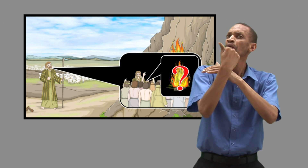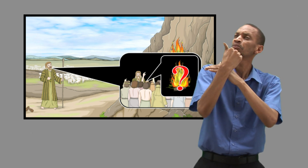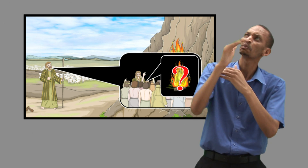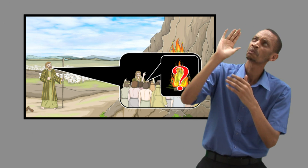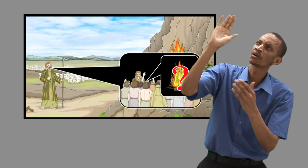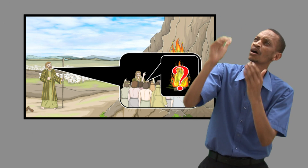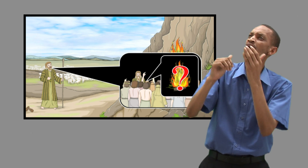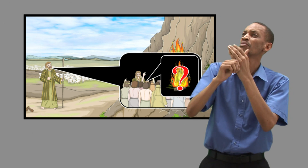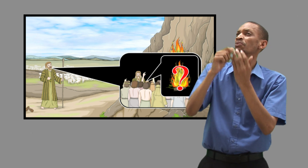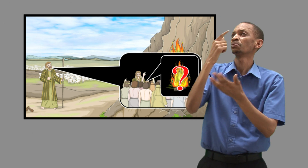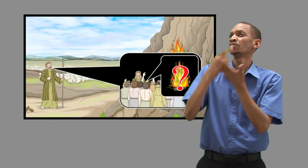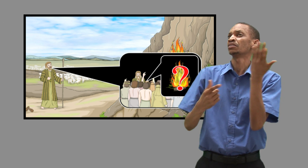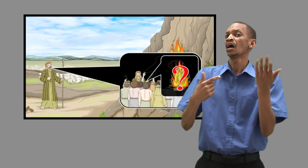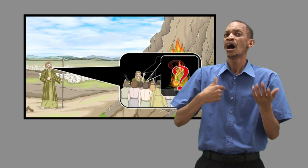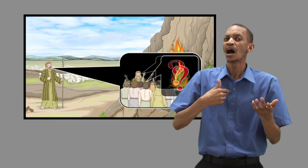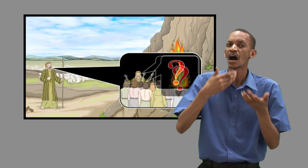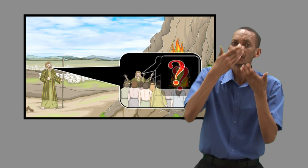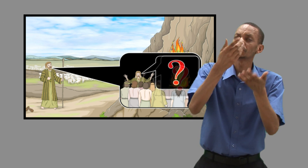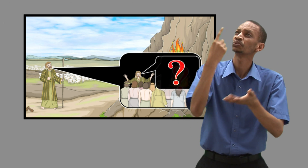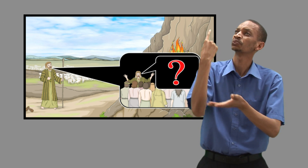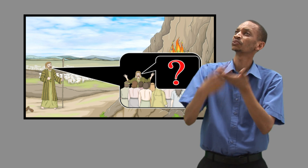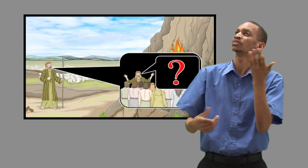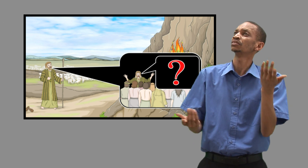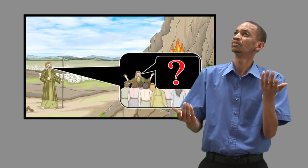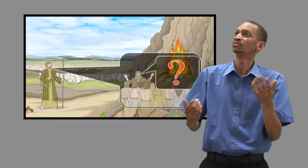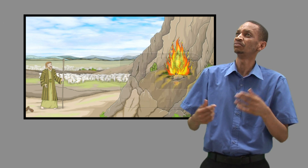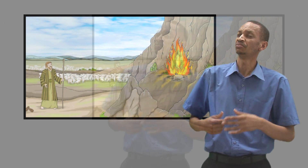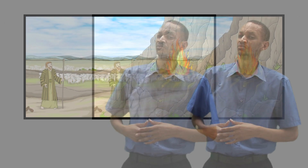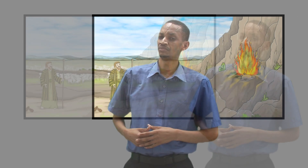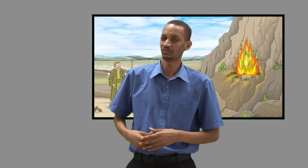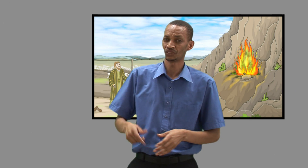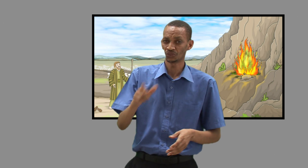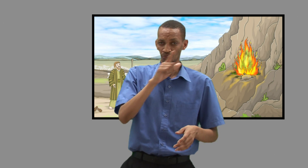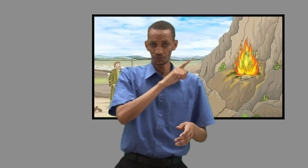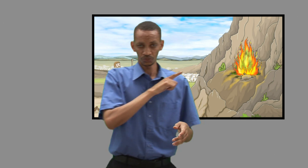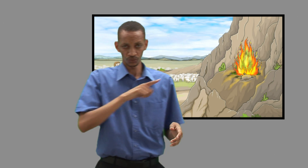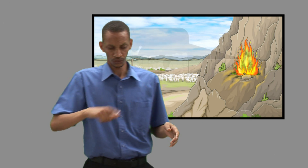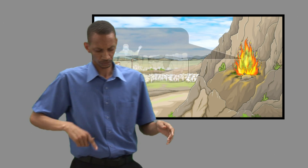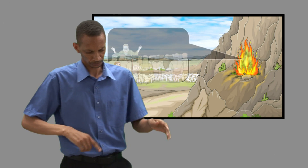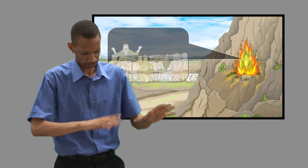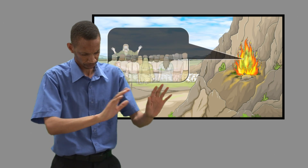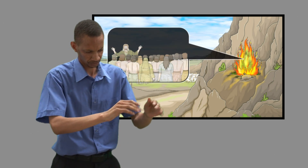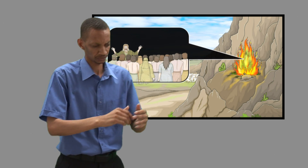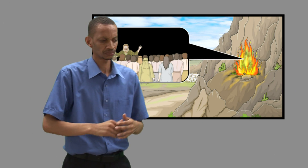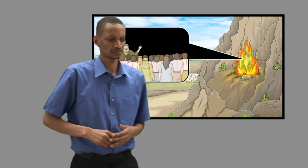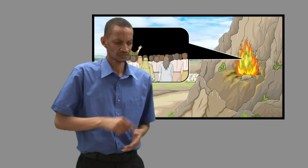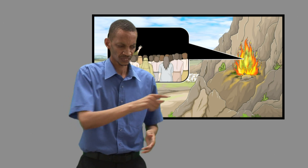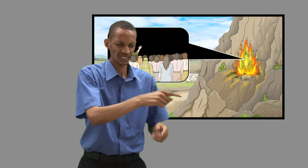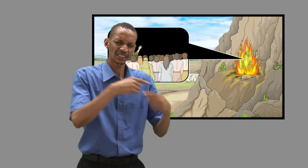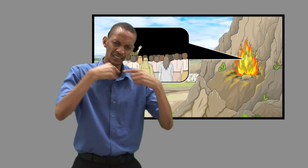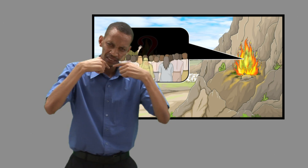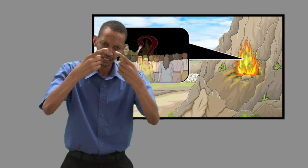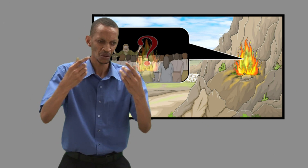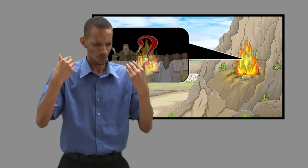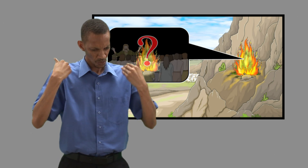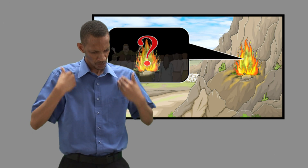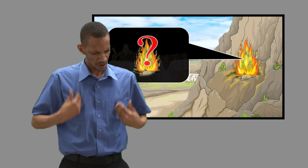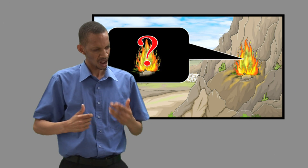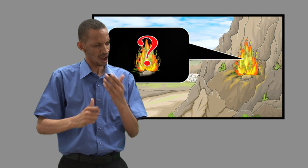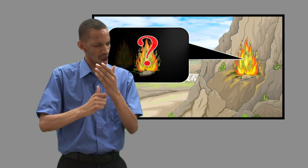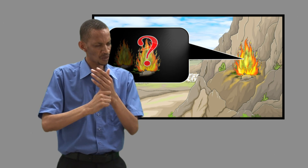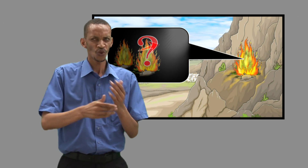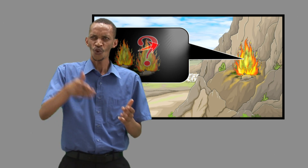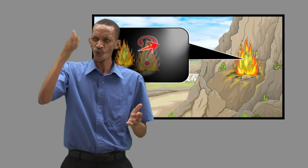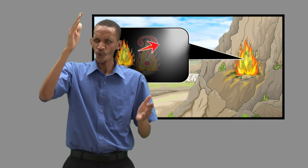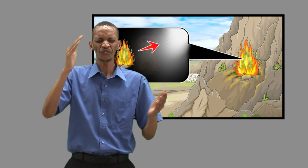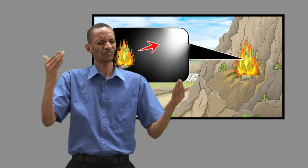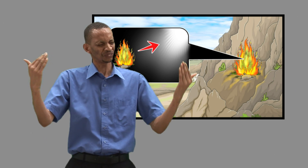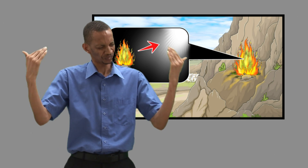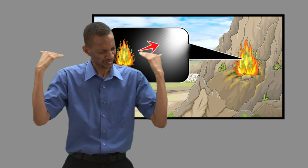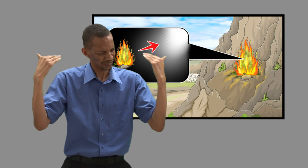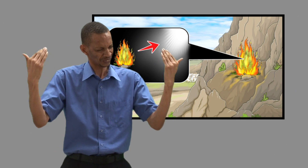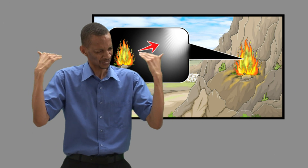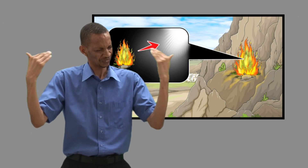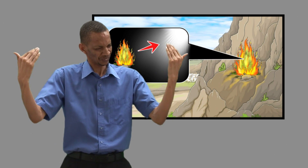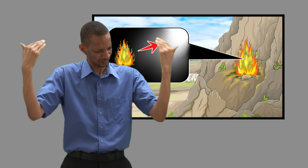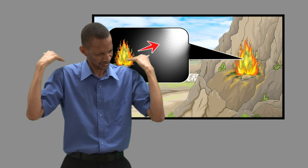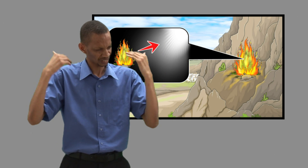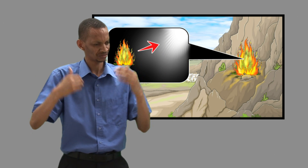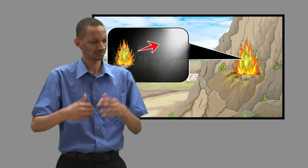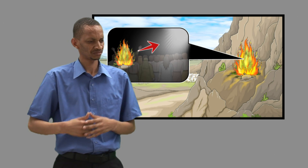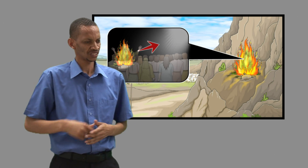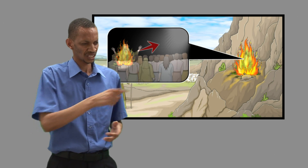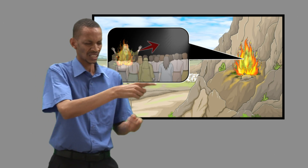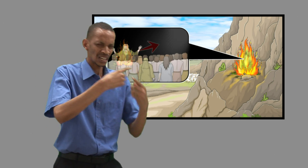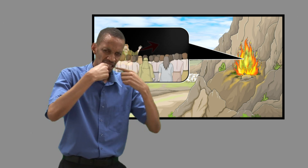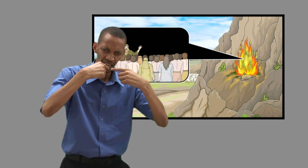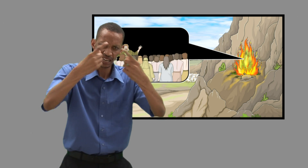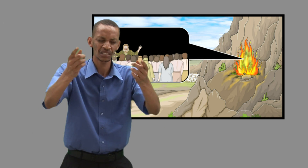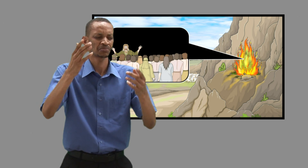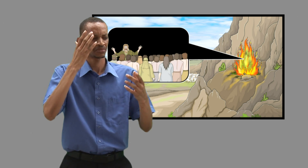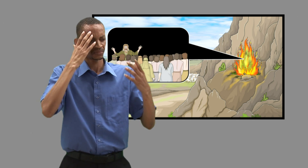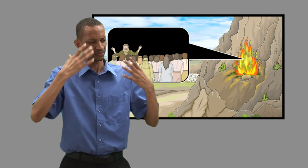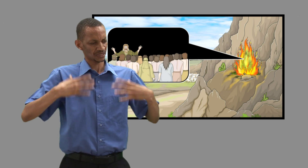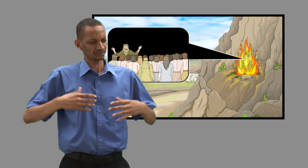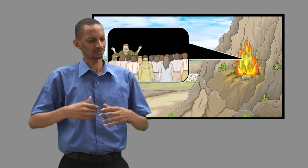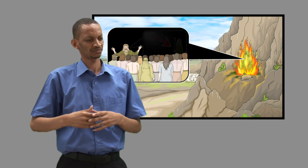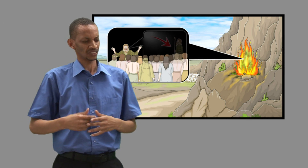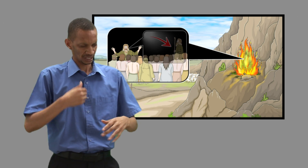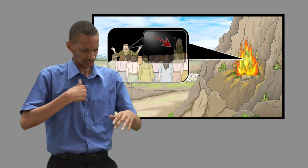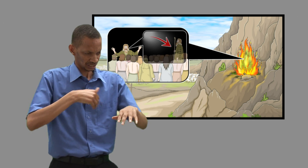What should I tell them?” God said to Moses, “I AM WHO I AM.